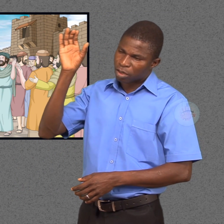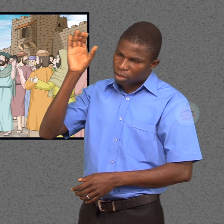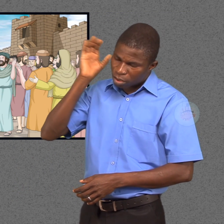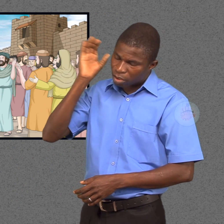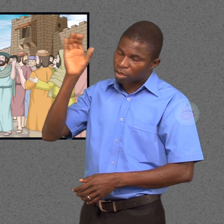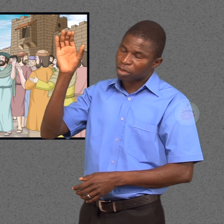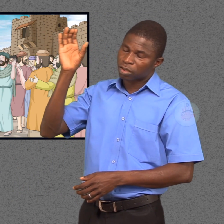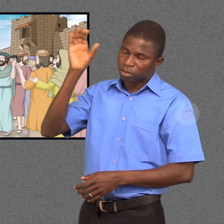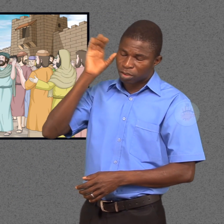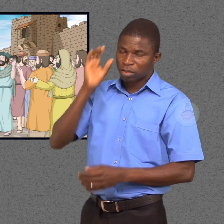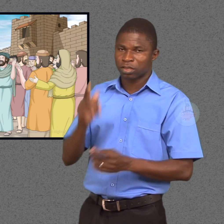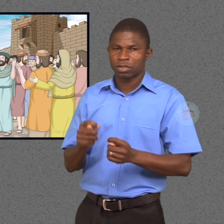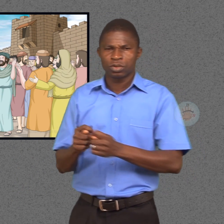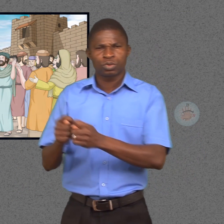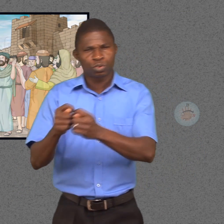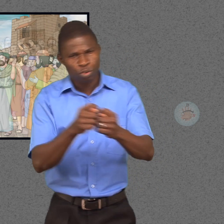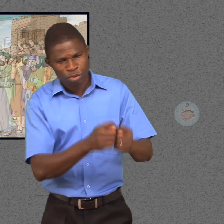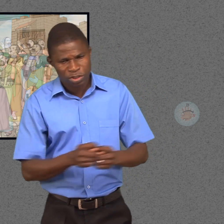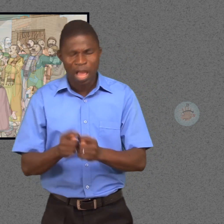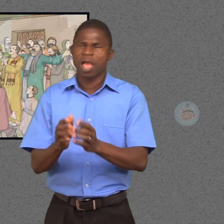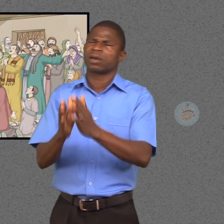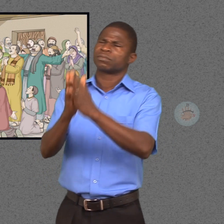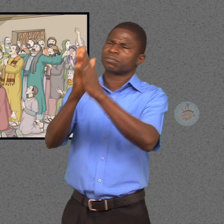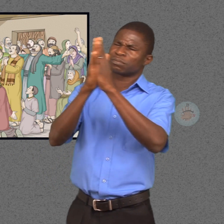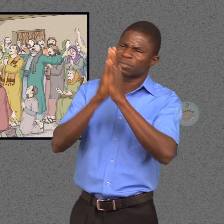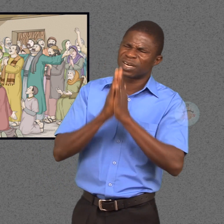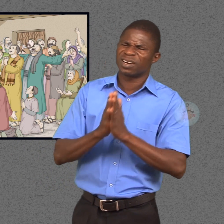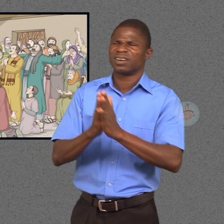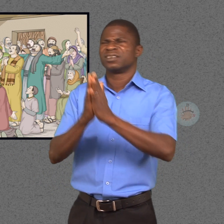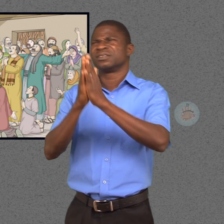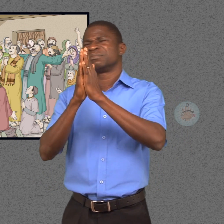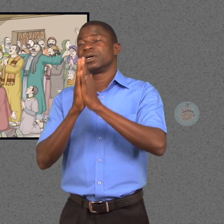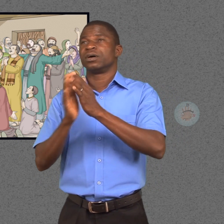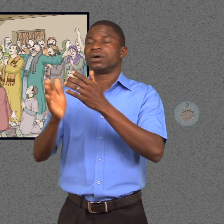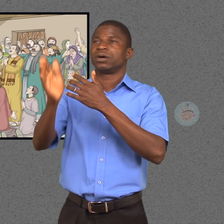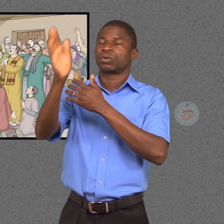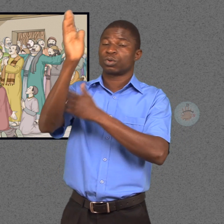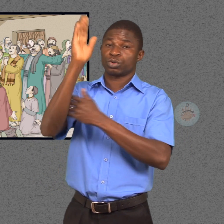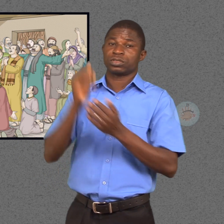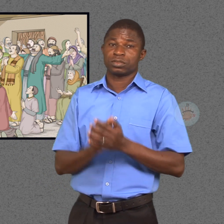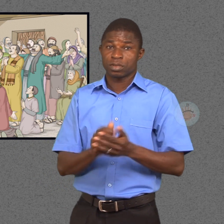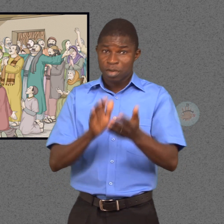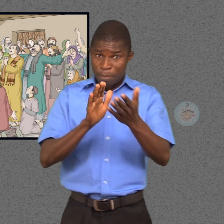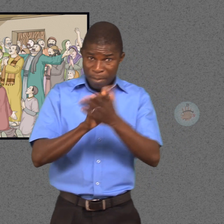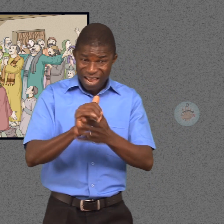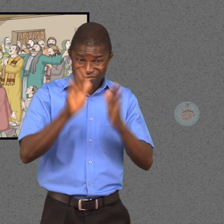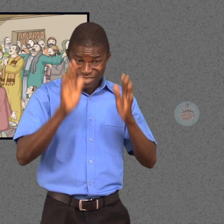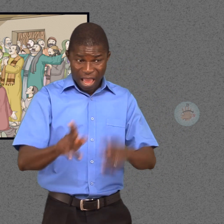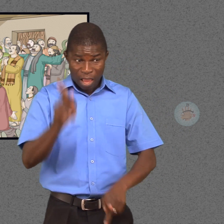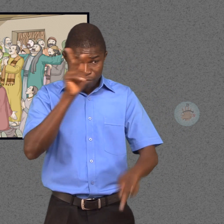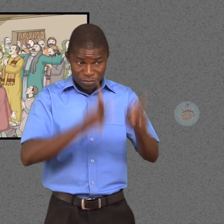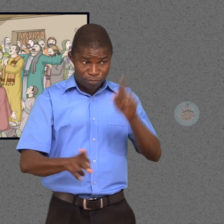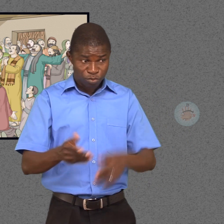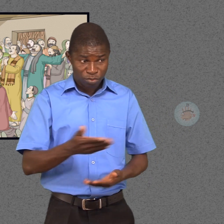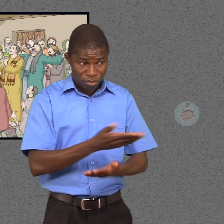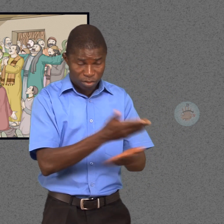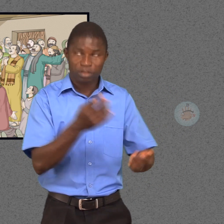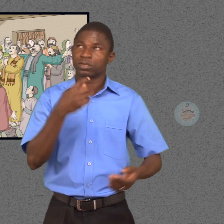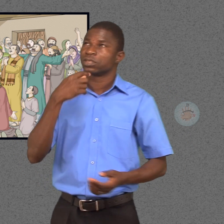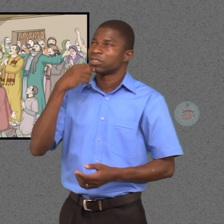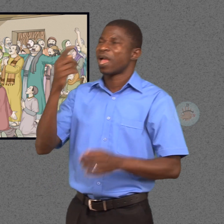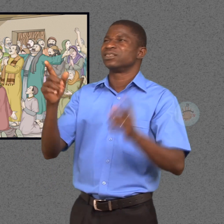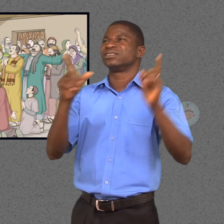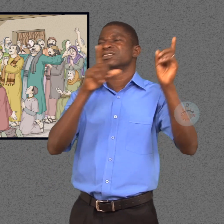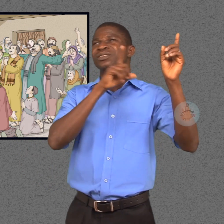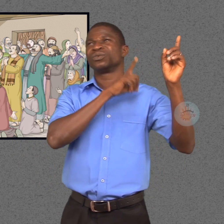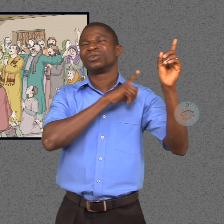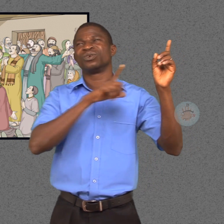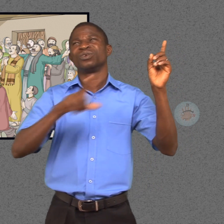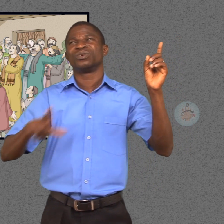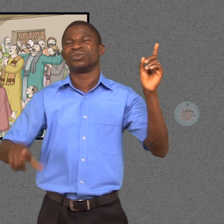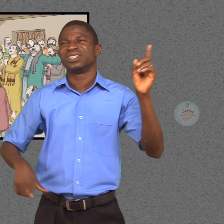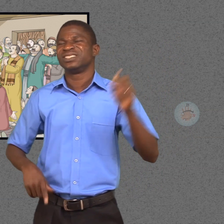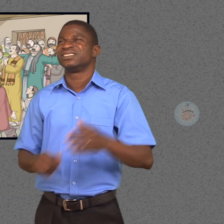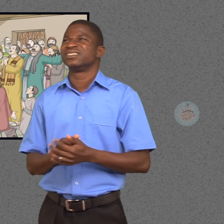When the believers heard this, they lifted up their voices to God with one accord.